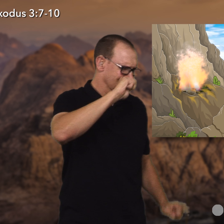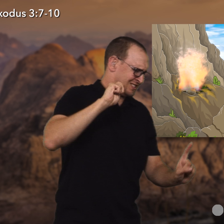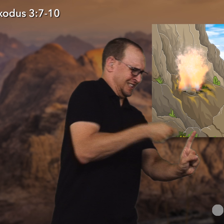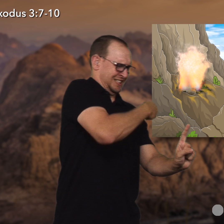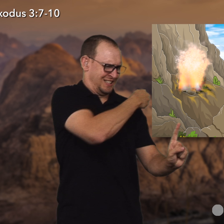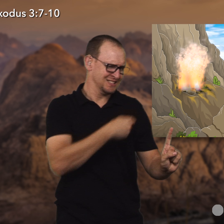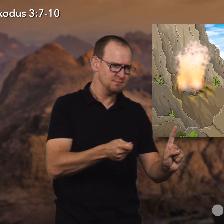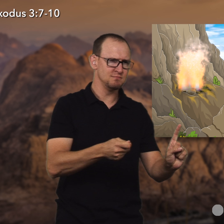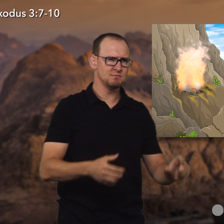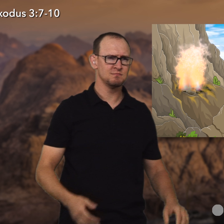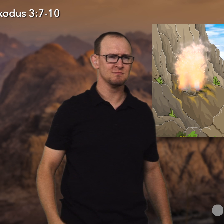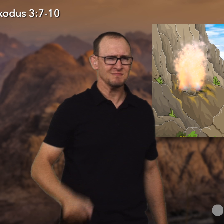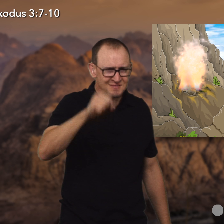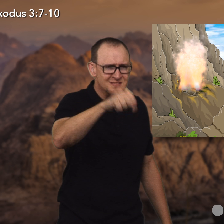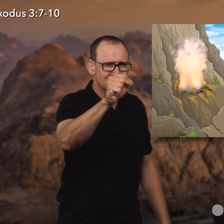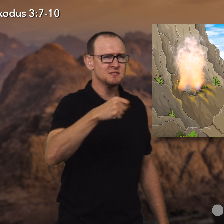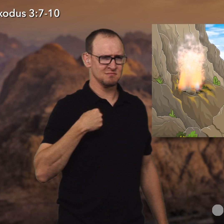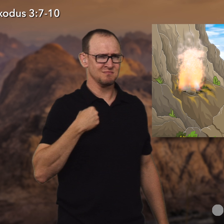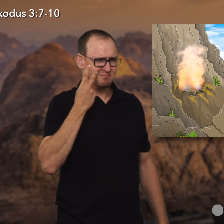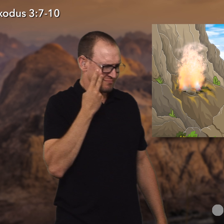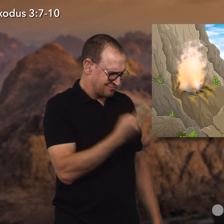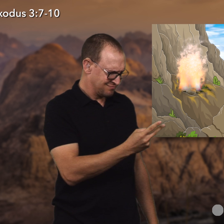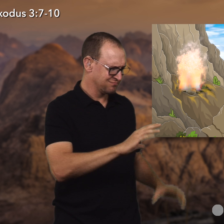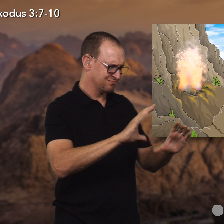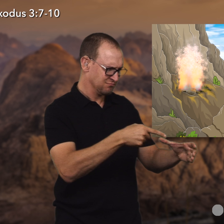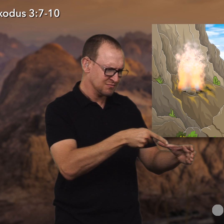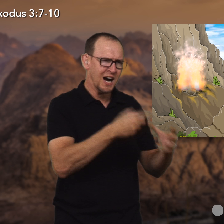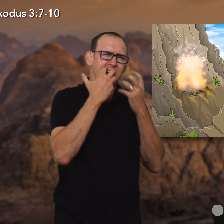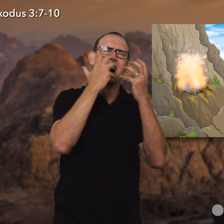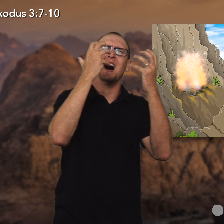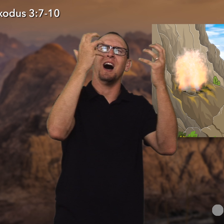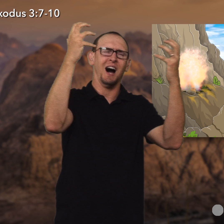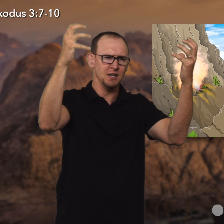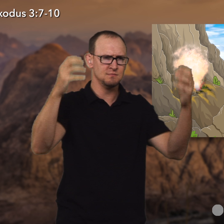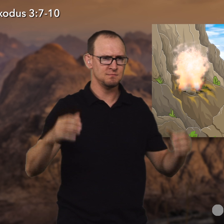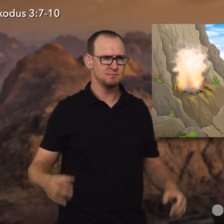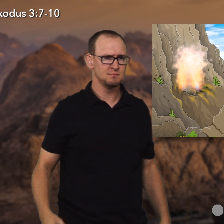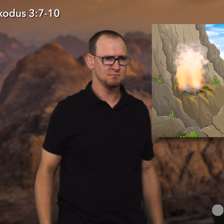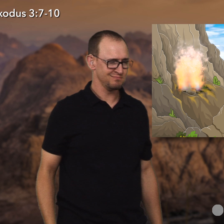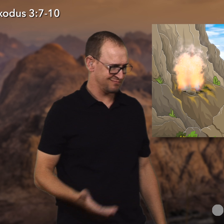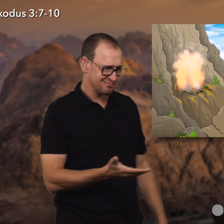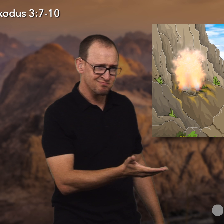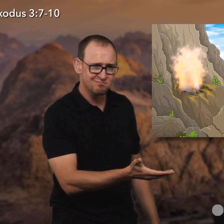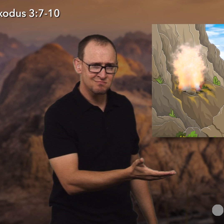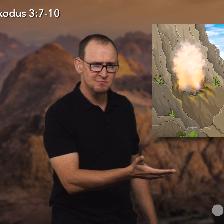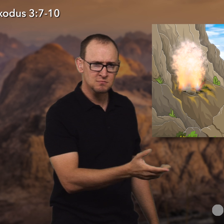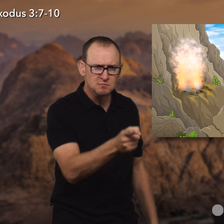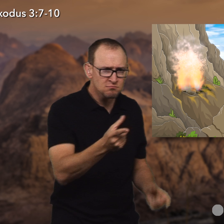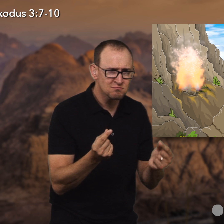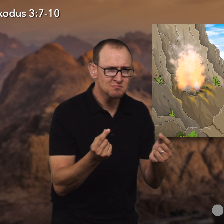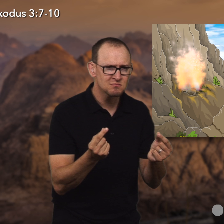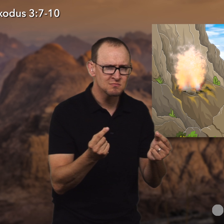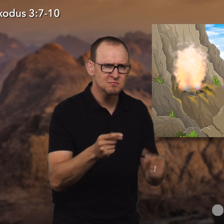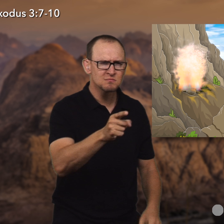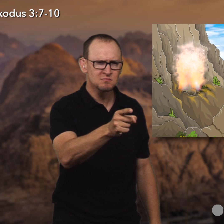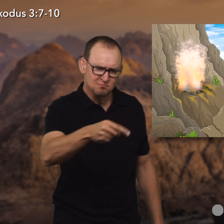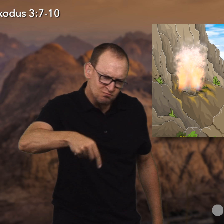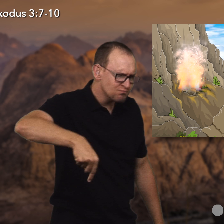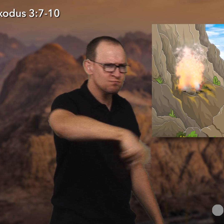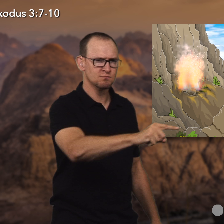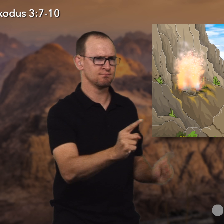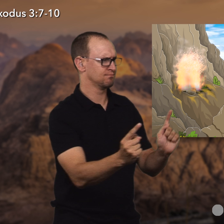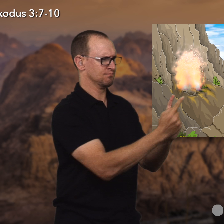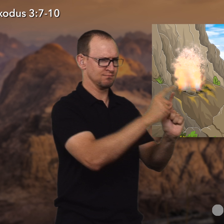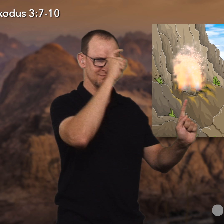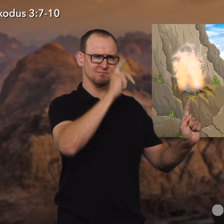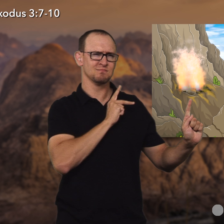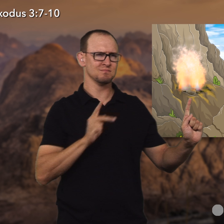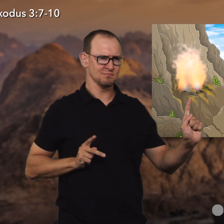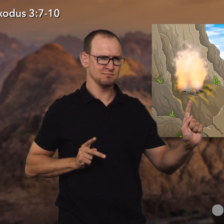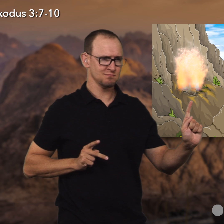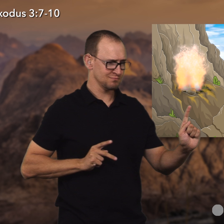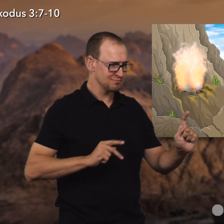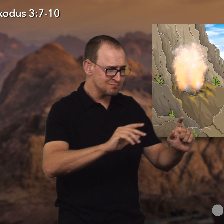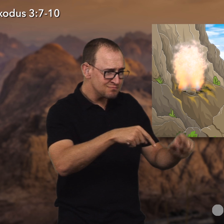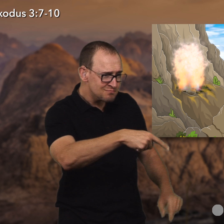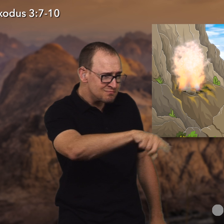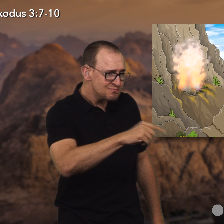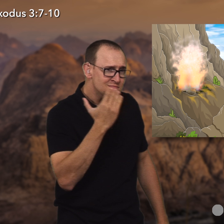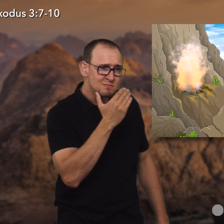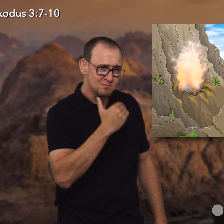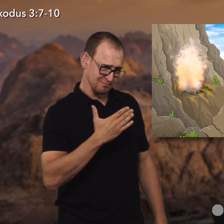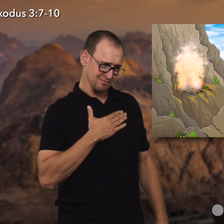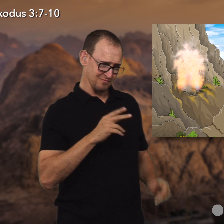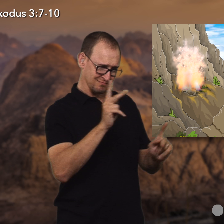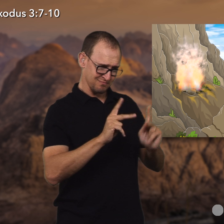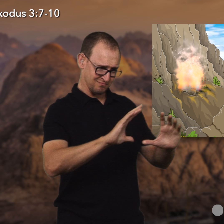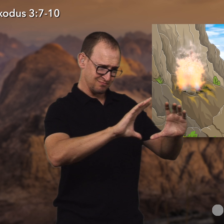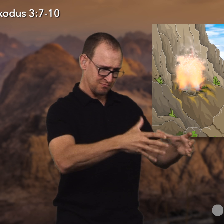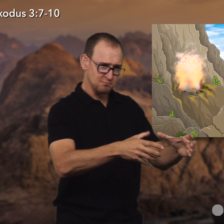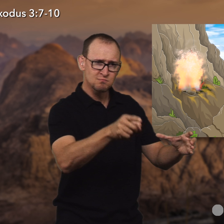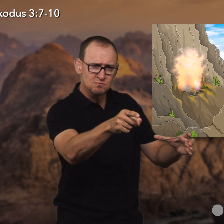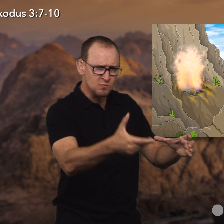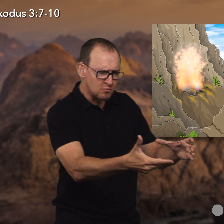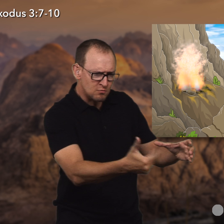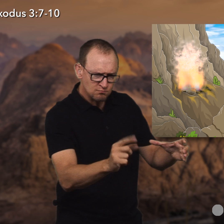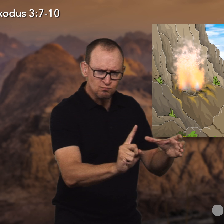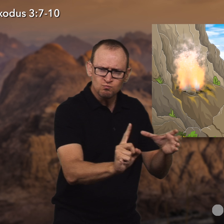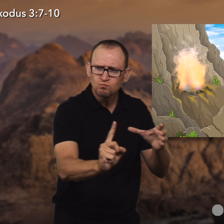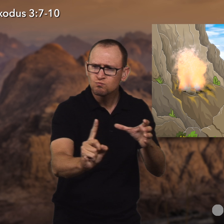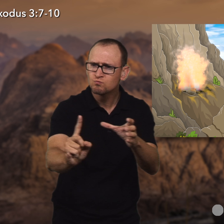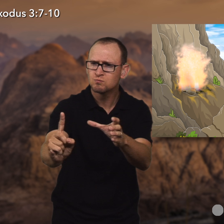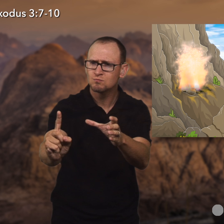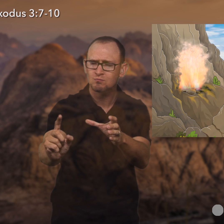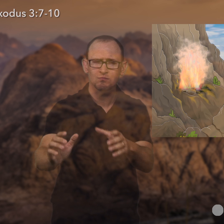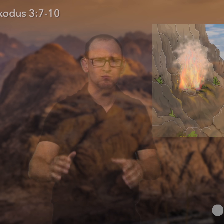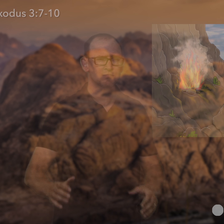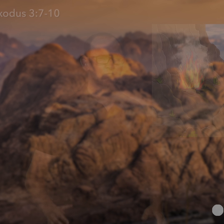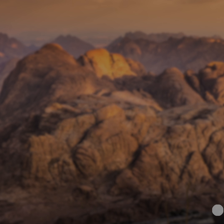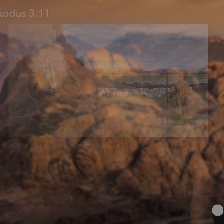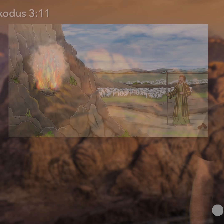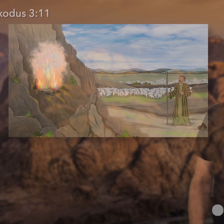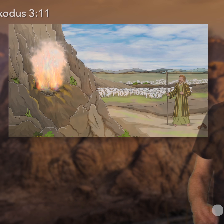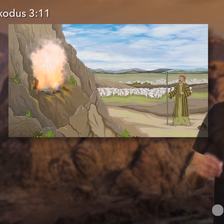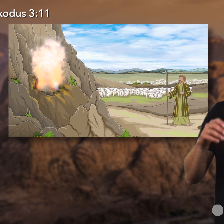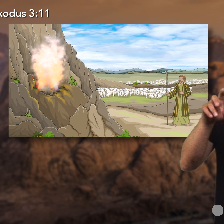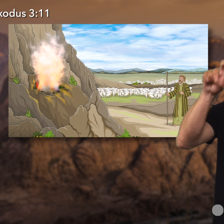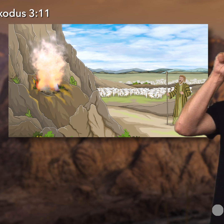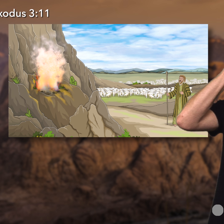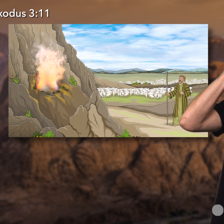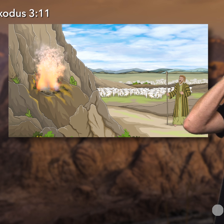Therefore, go! I am sending you to Pharaoh to bring My people the Israelites out of Egypt.”